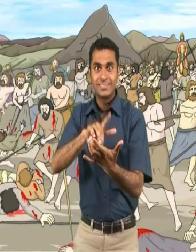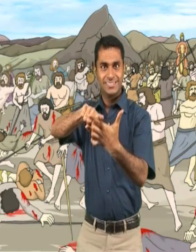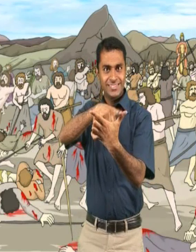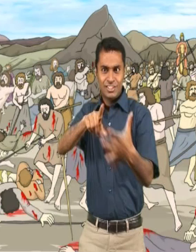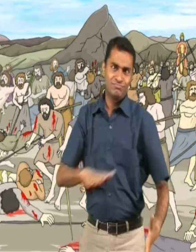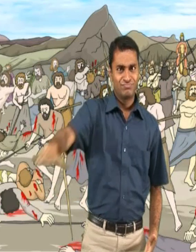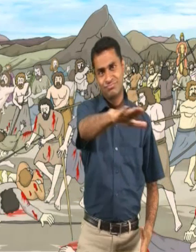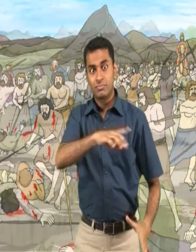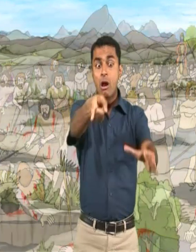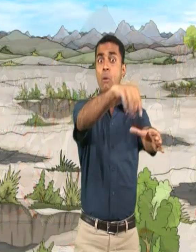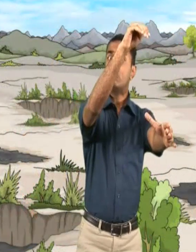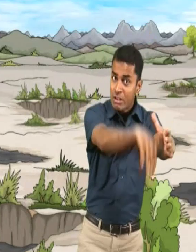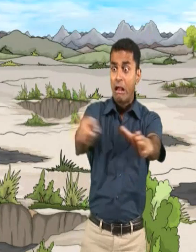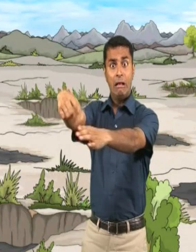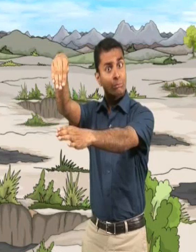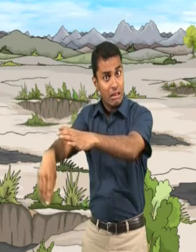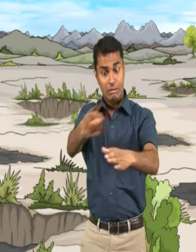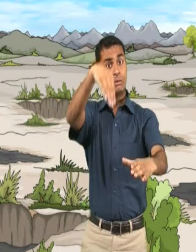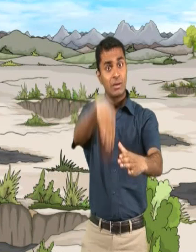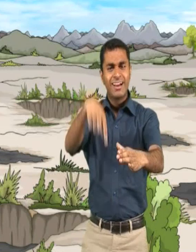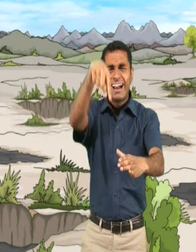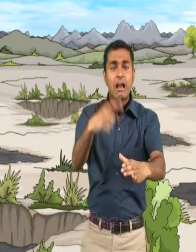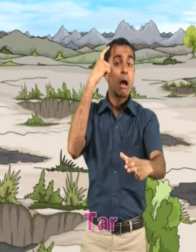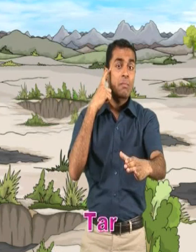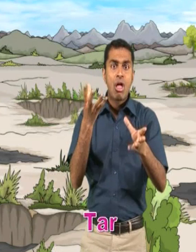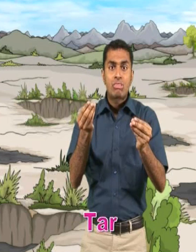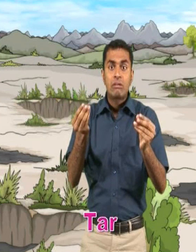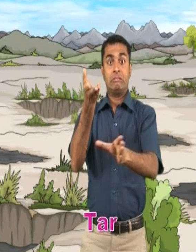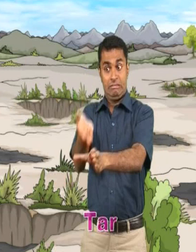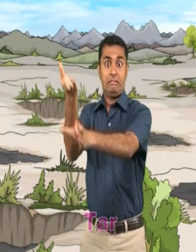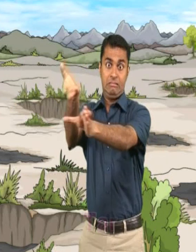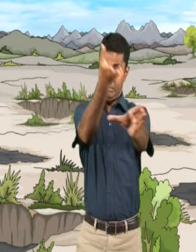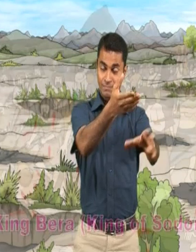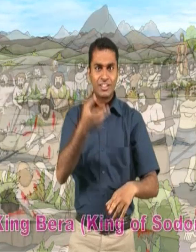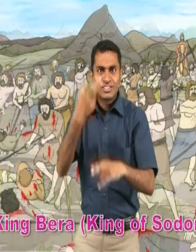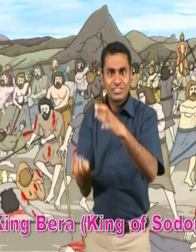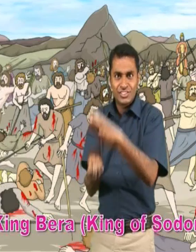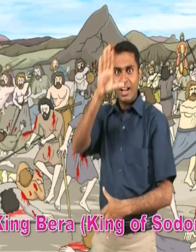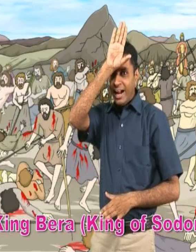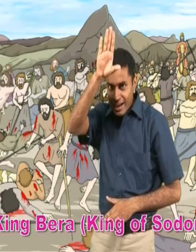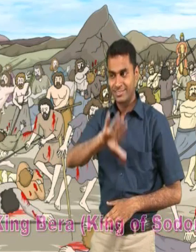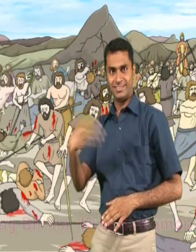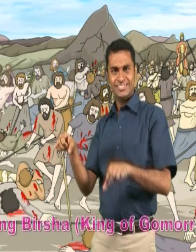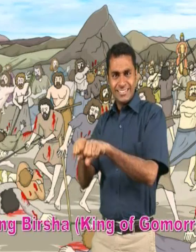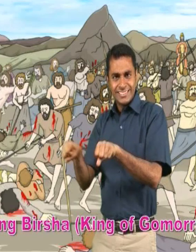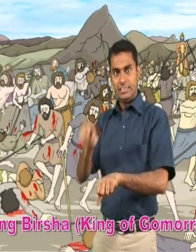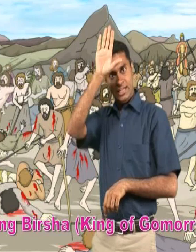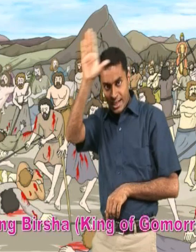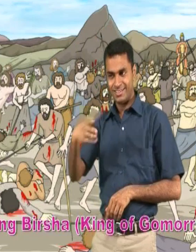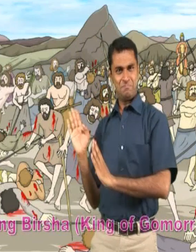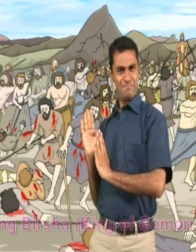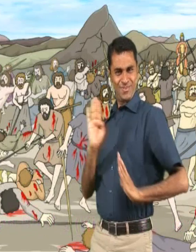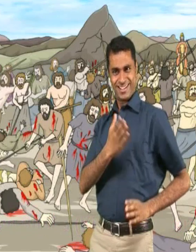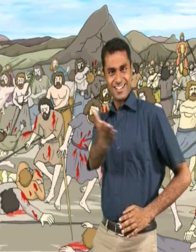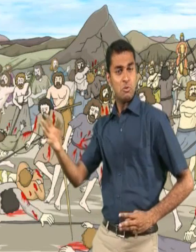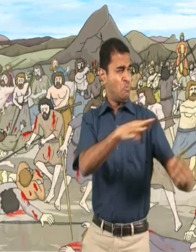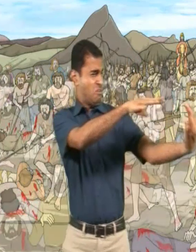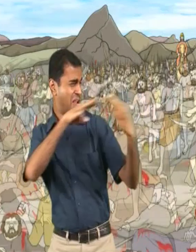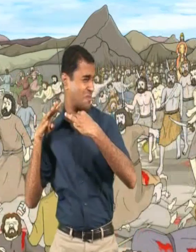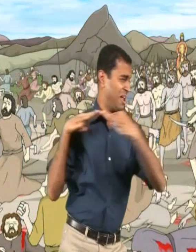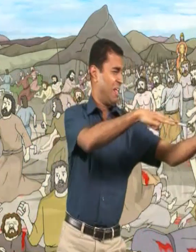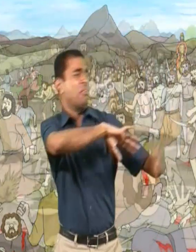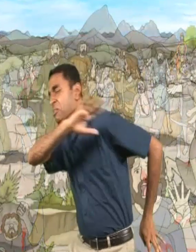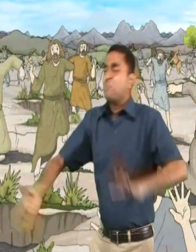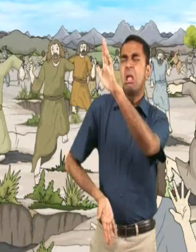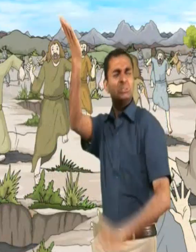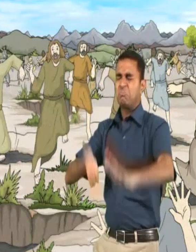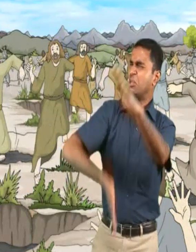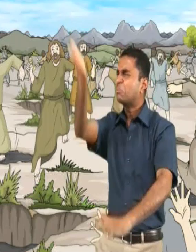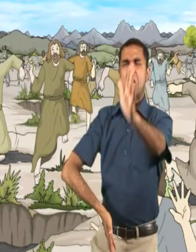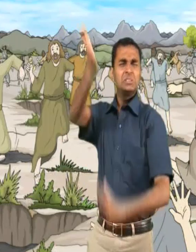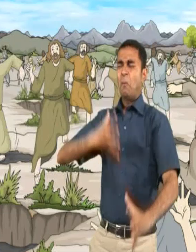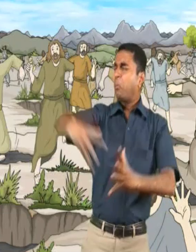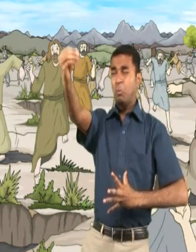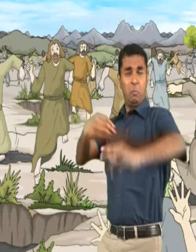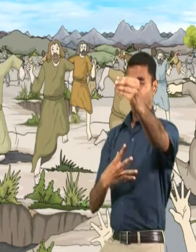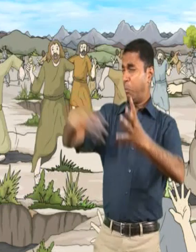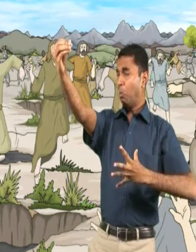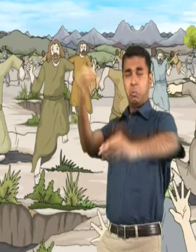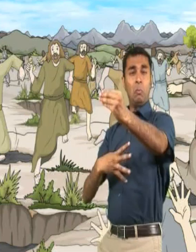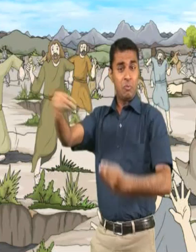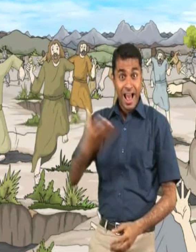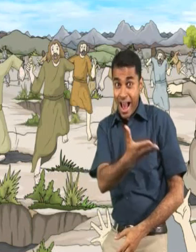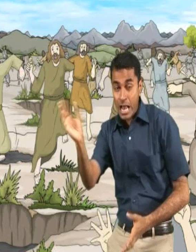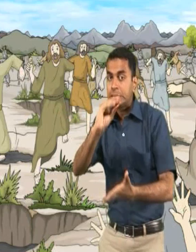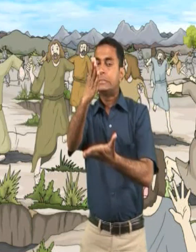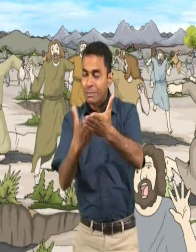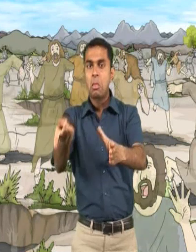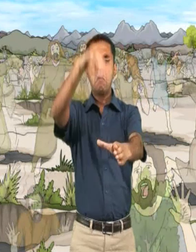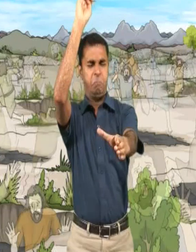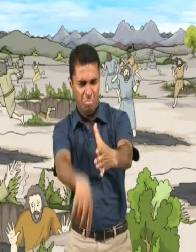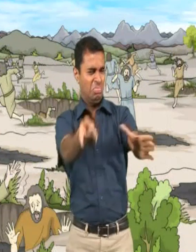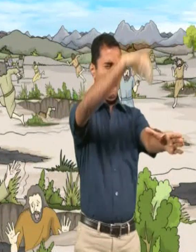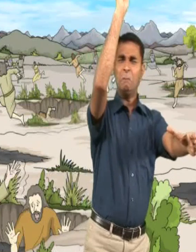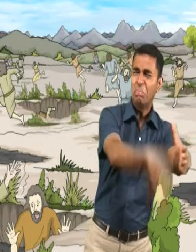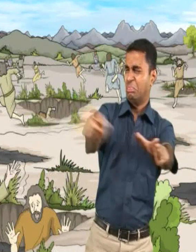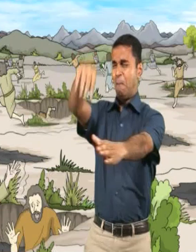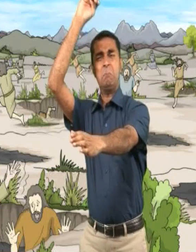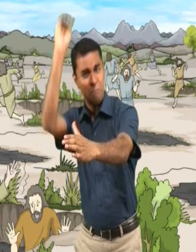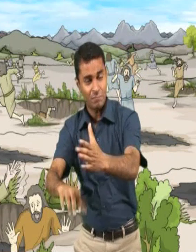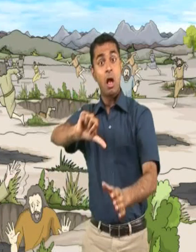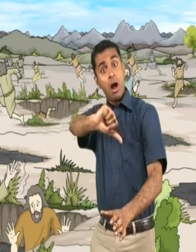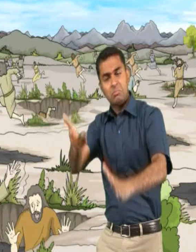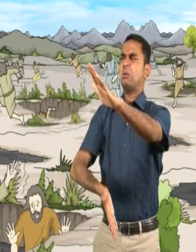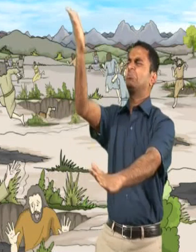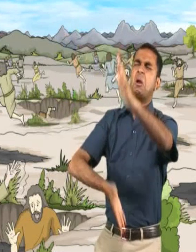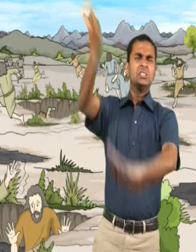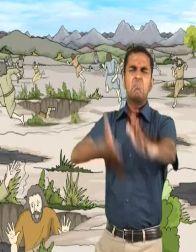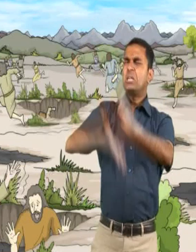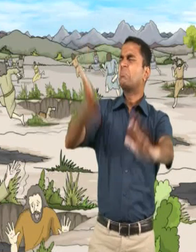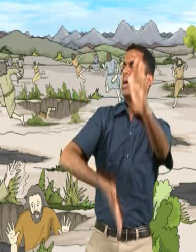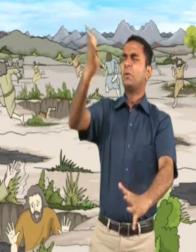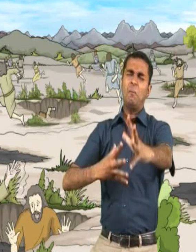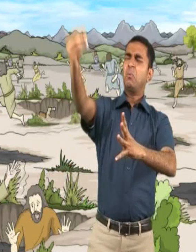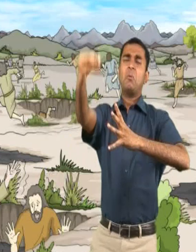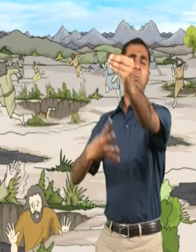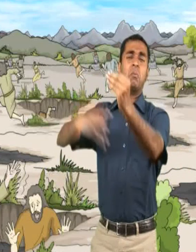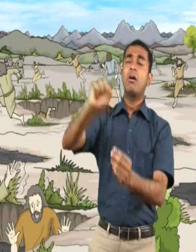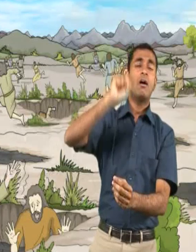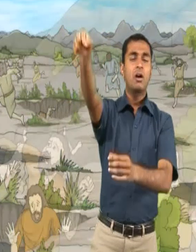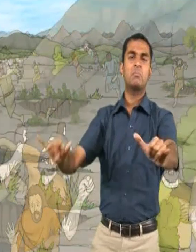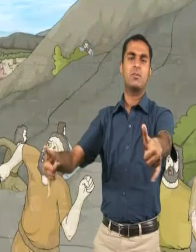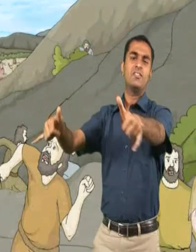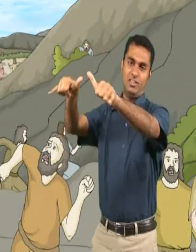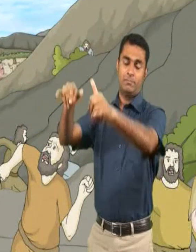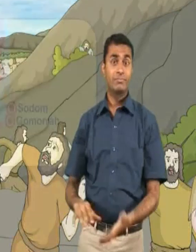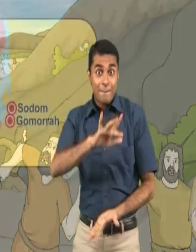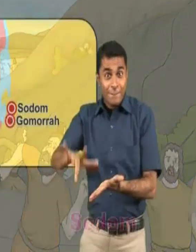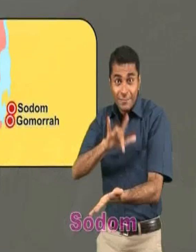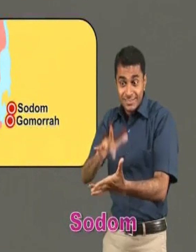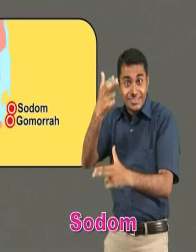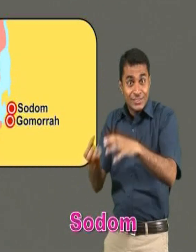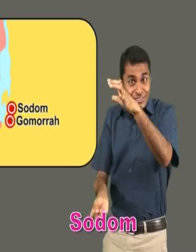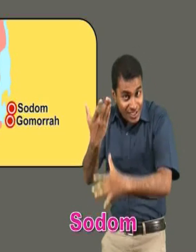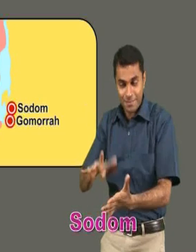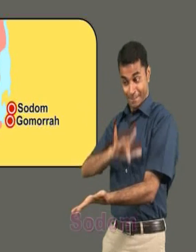Now the Valley of Siddim was full of tar pits, and as the kings of Sodom and Gomorrah fled, some men fell into the pits, but the survivors fled to the hill country.